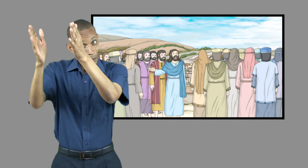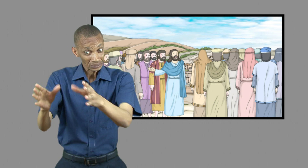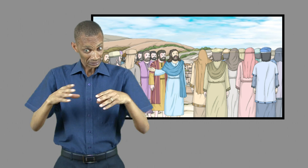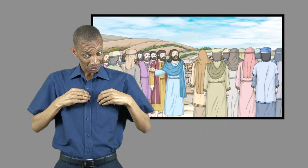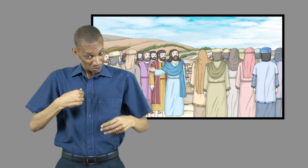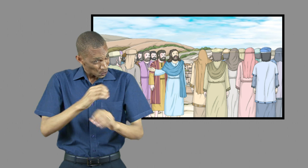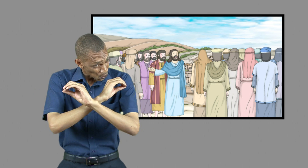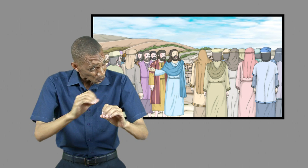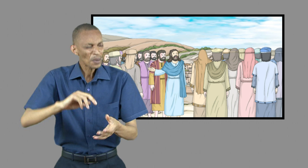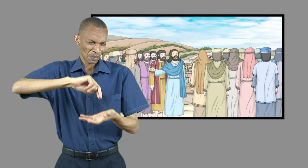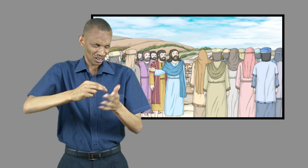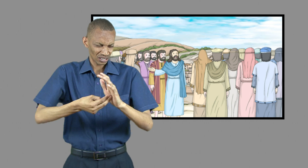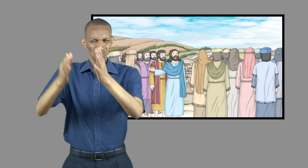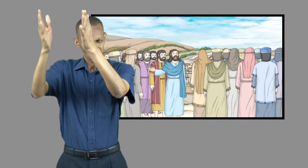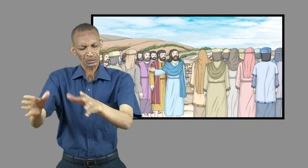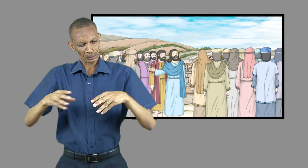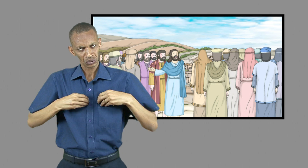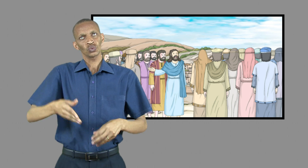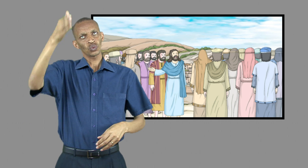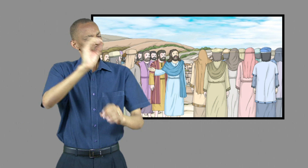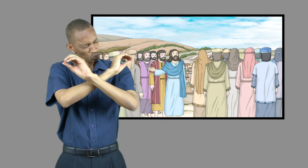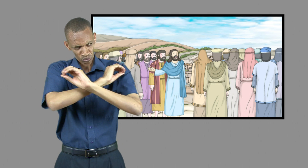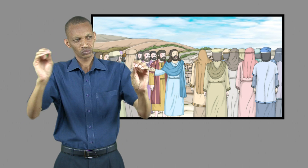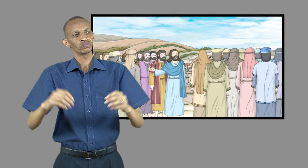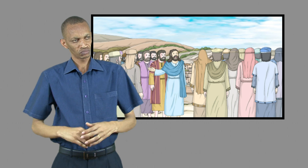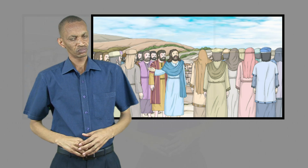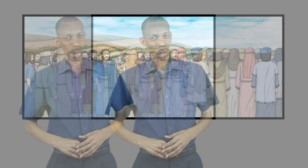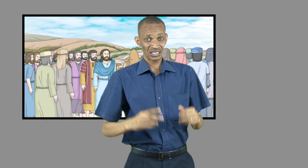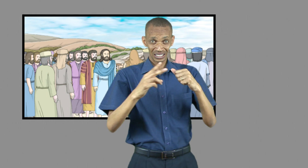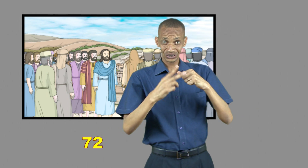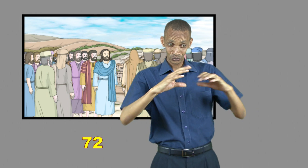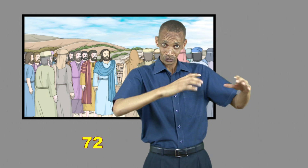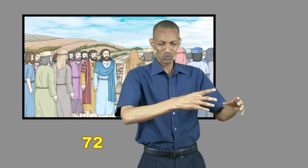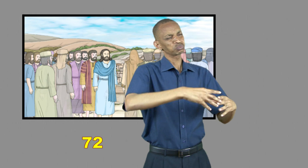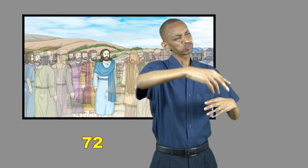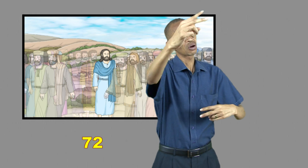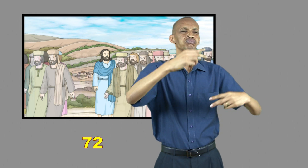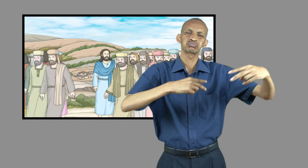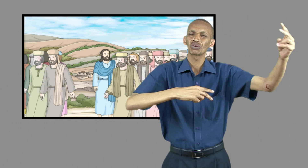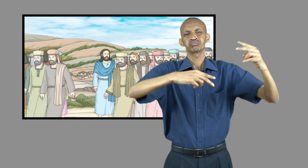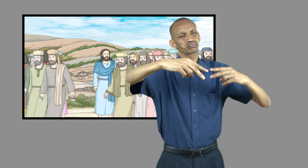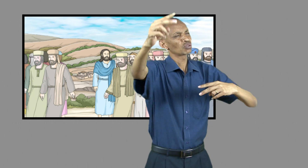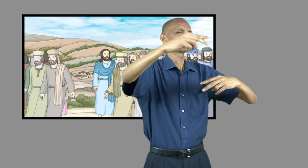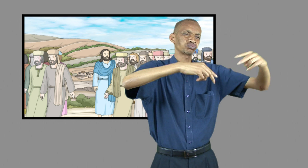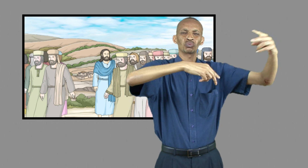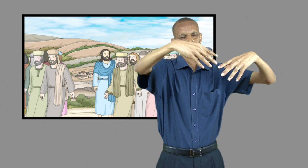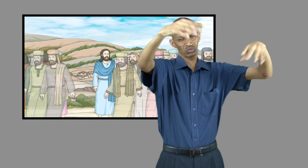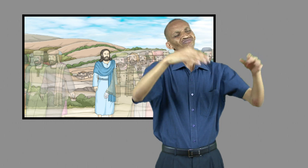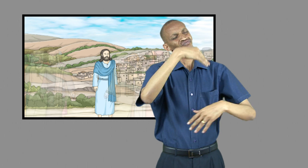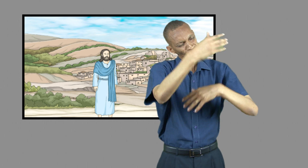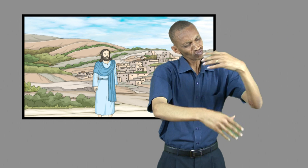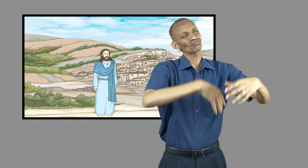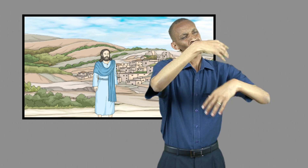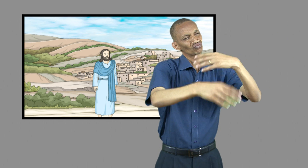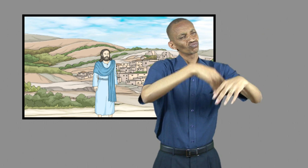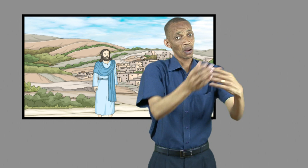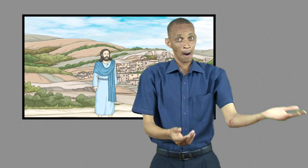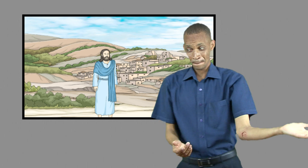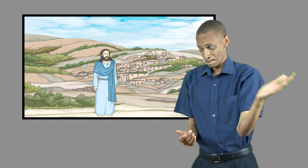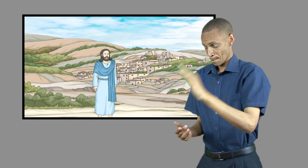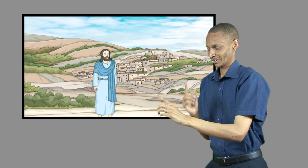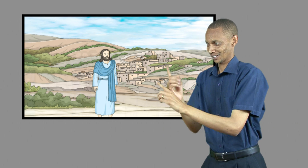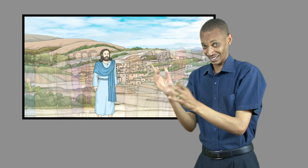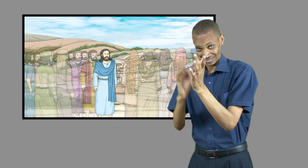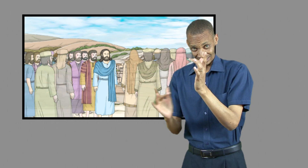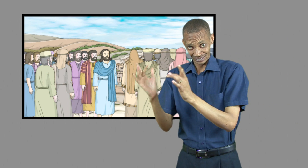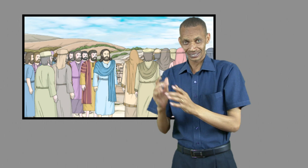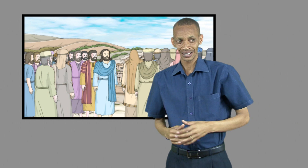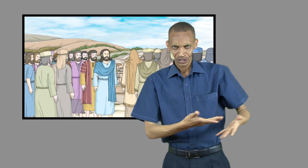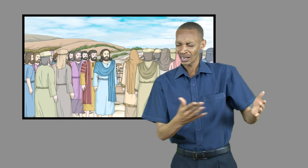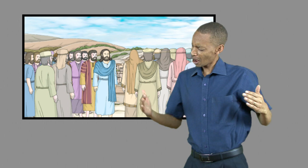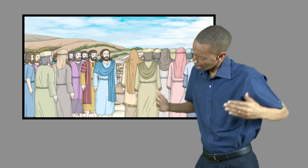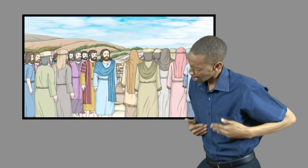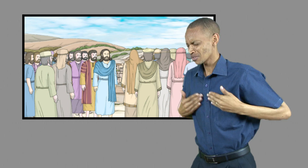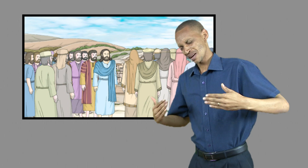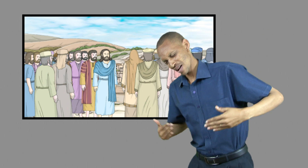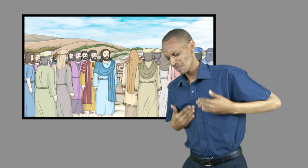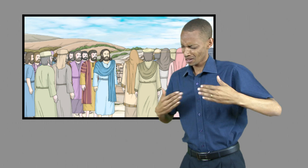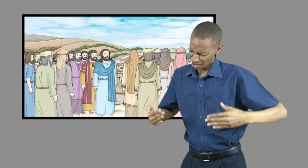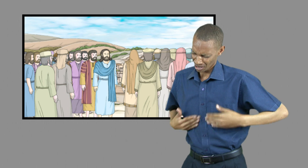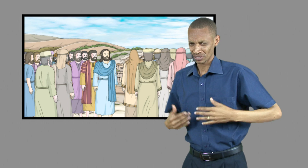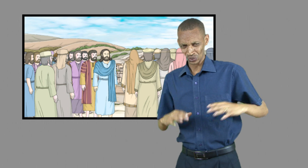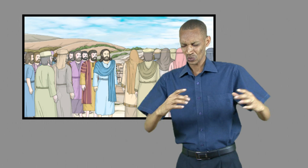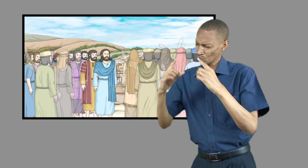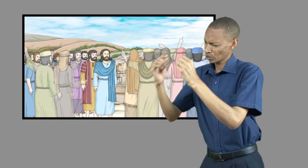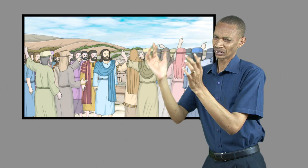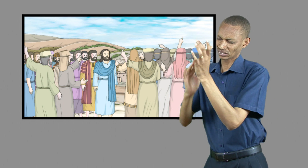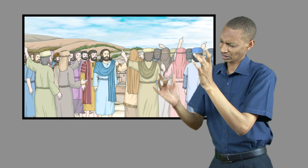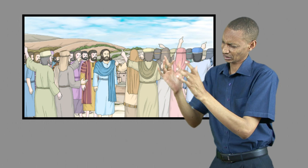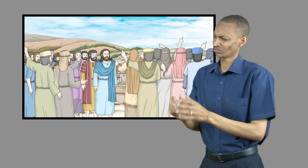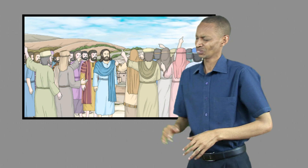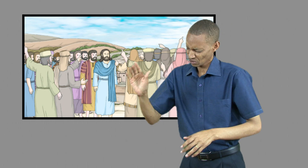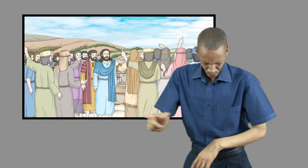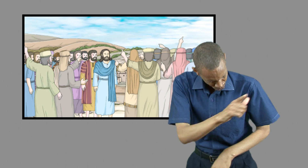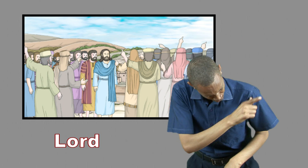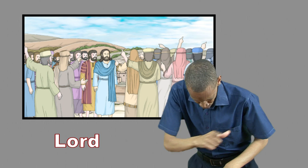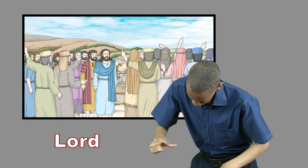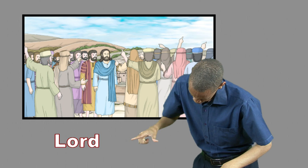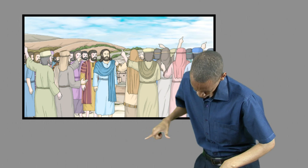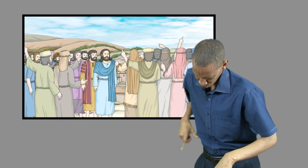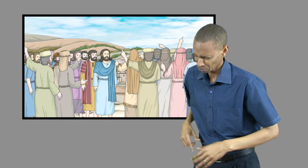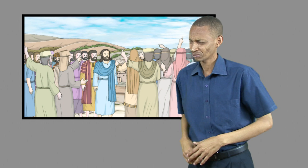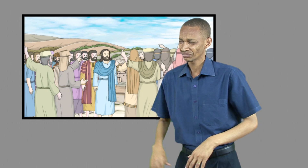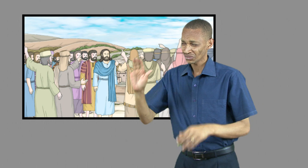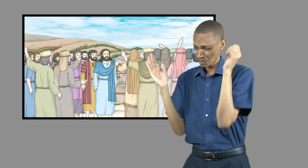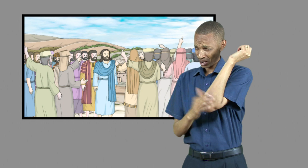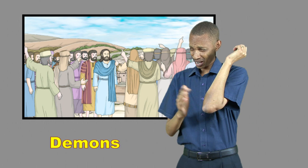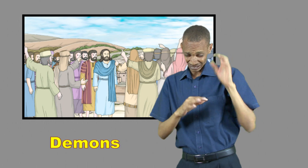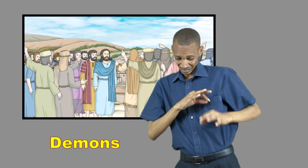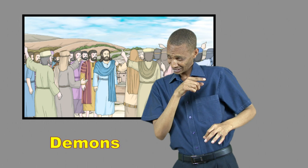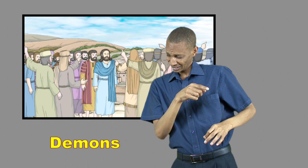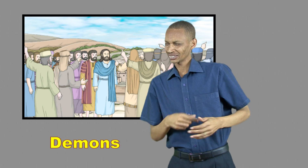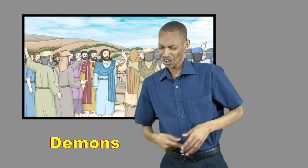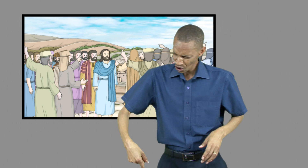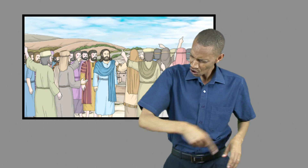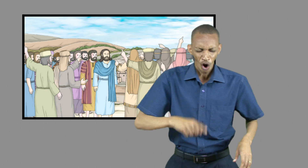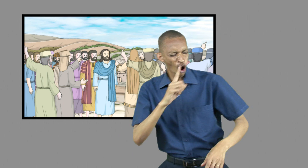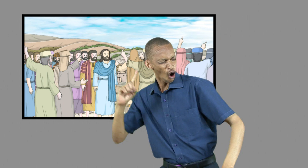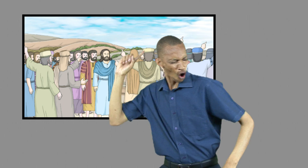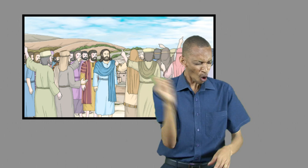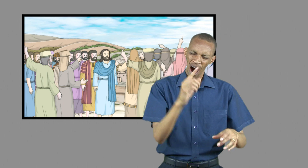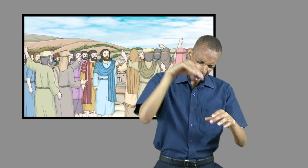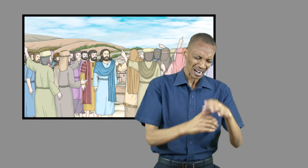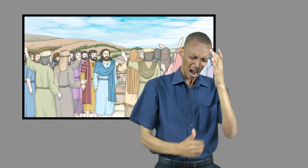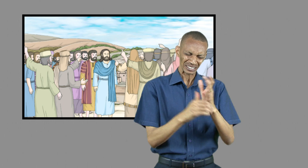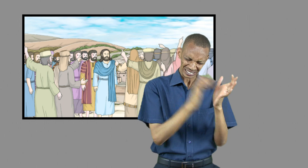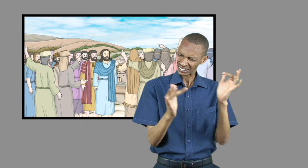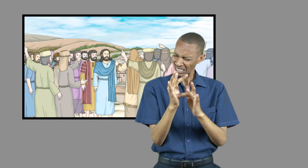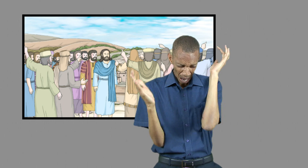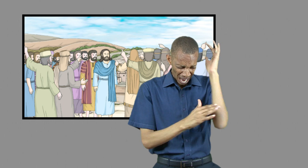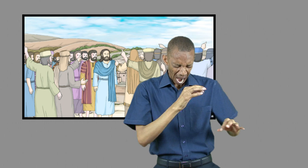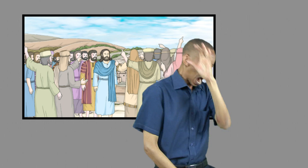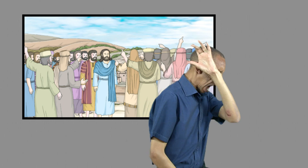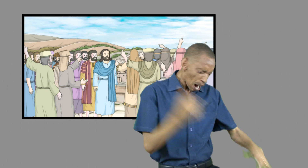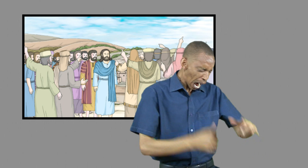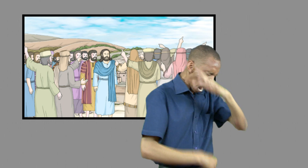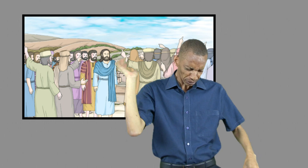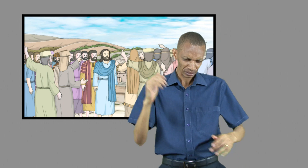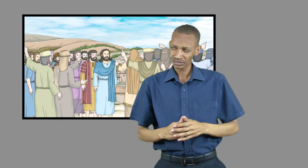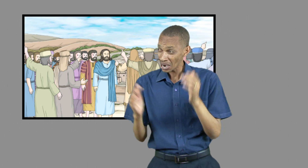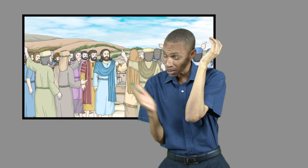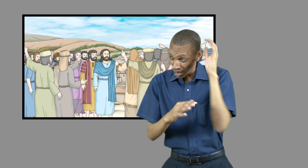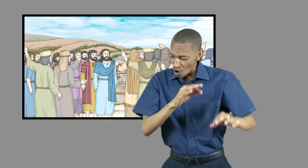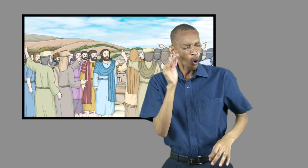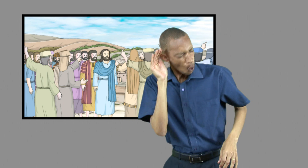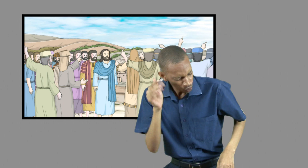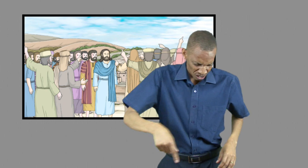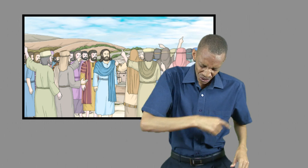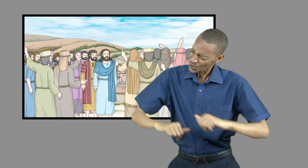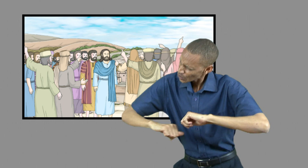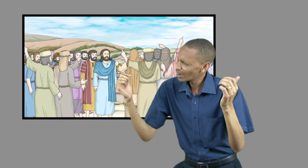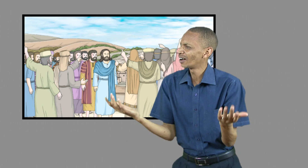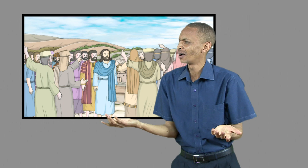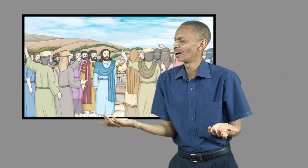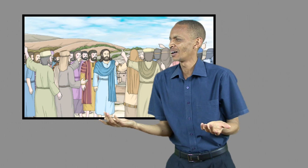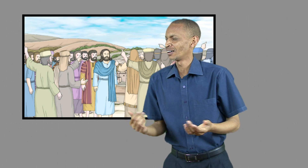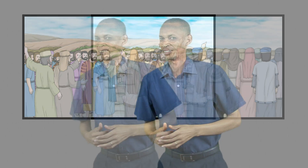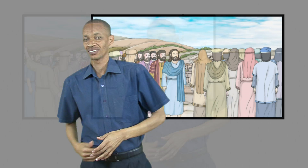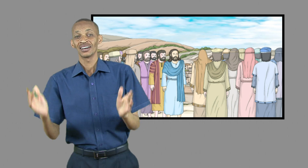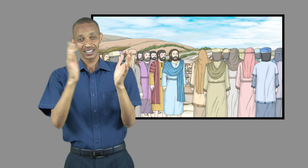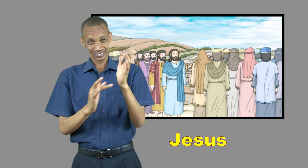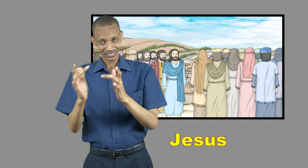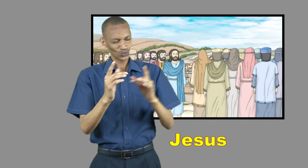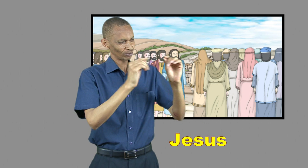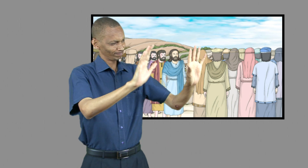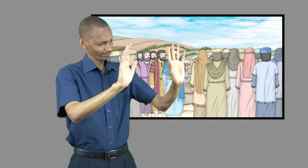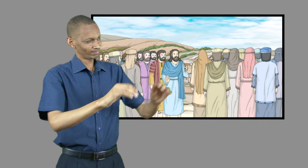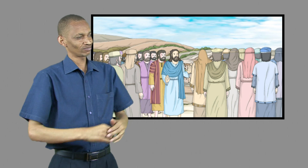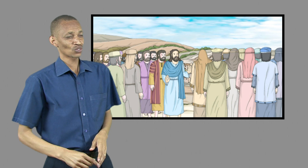The seventy-two returned with joy and said, “Lord, even the demons submit to us in Your name.” So He told them, “I saw Satan fall like lightning from heaven.